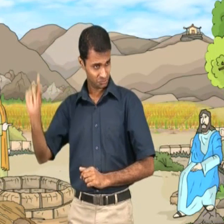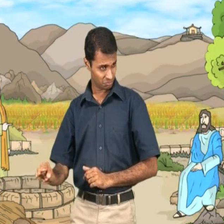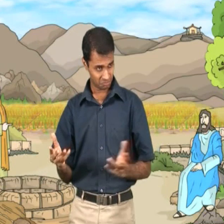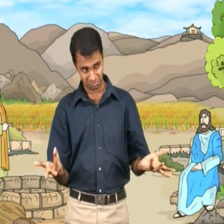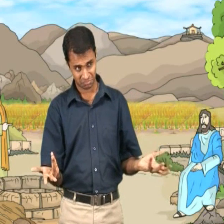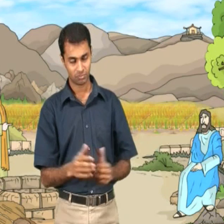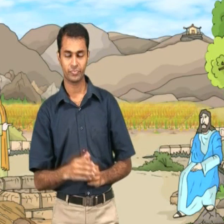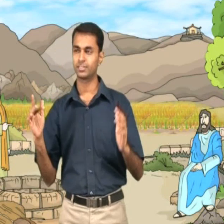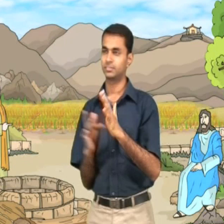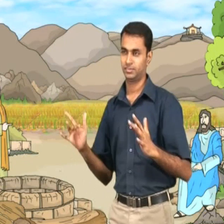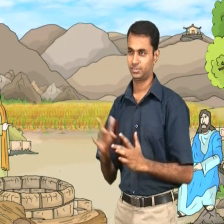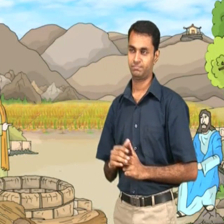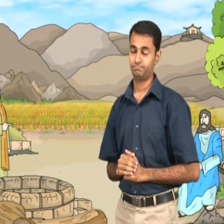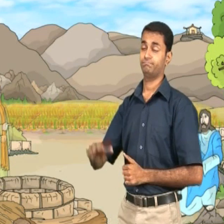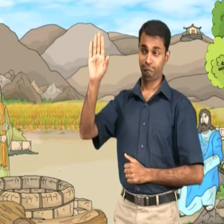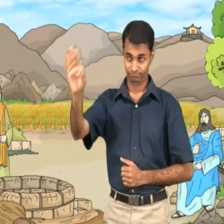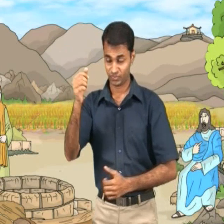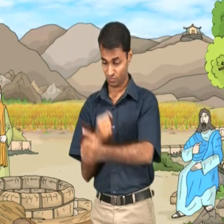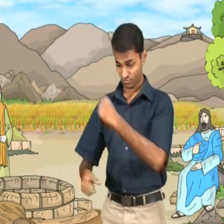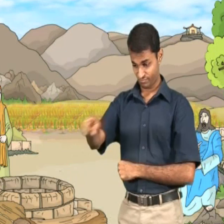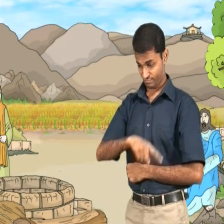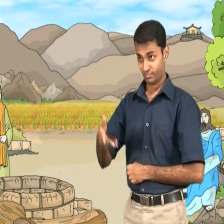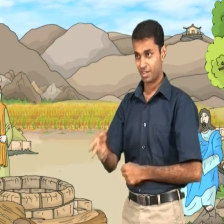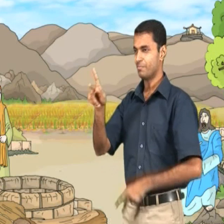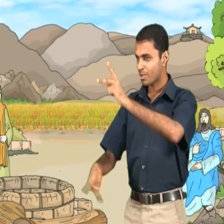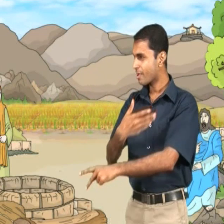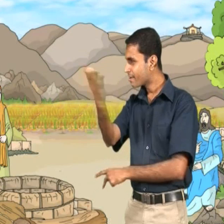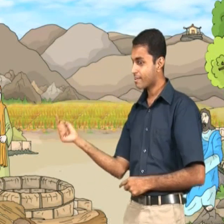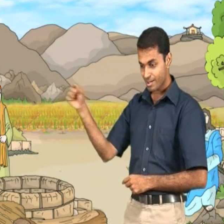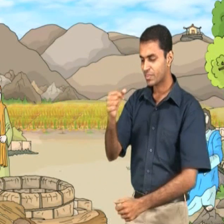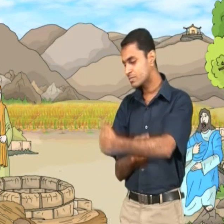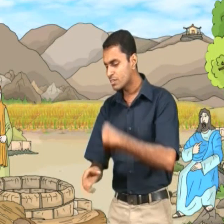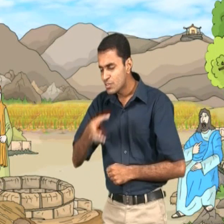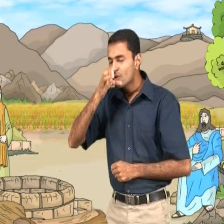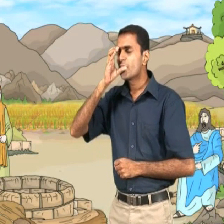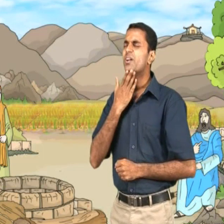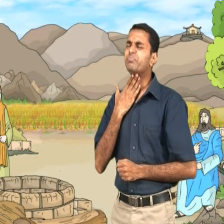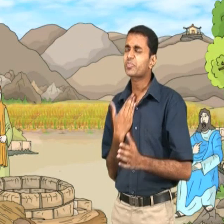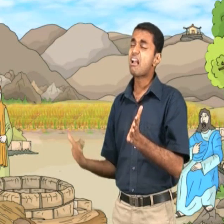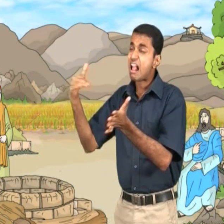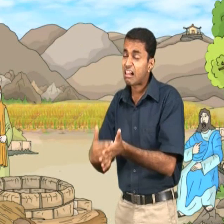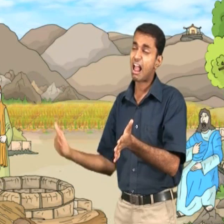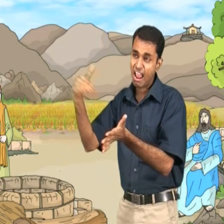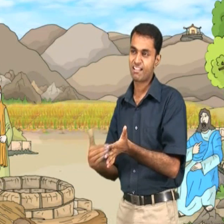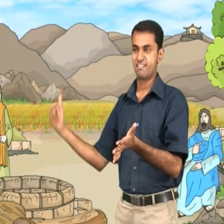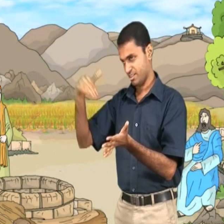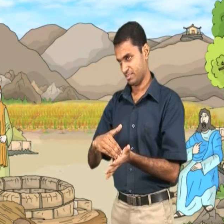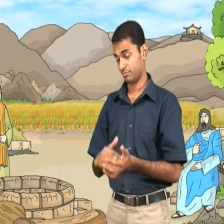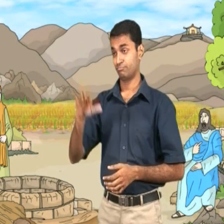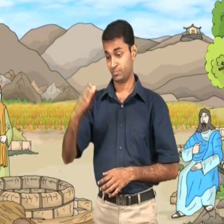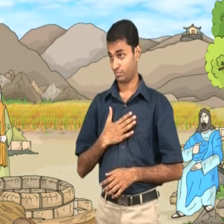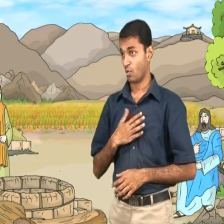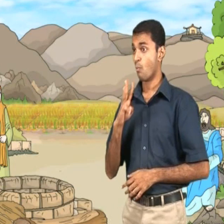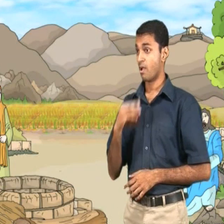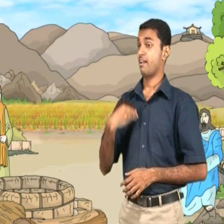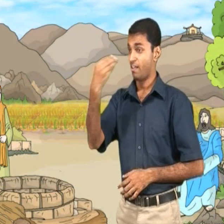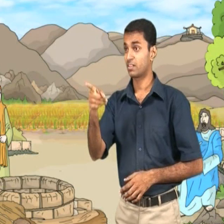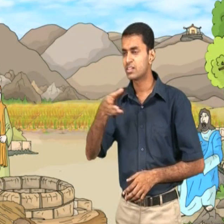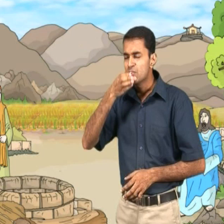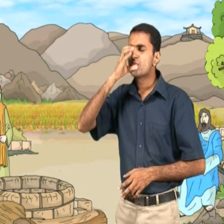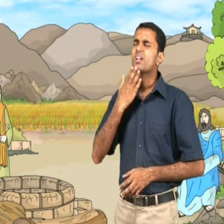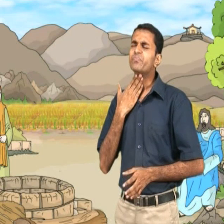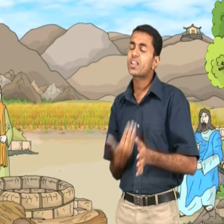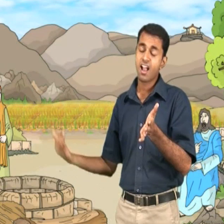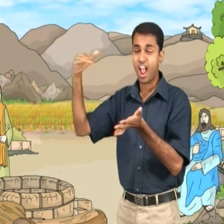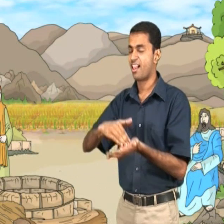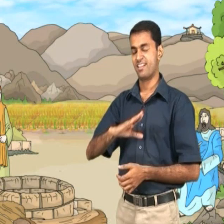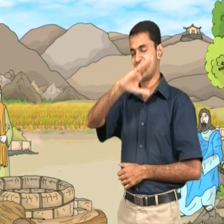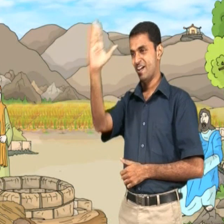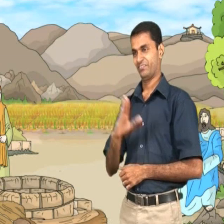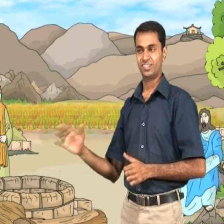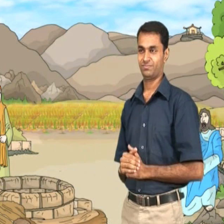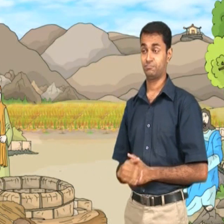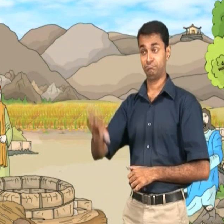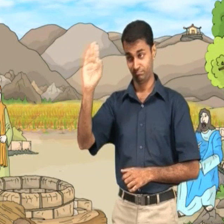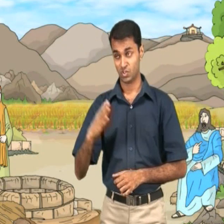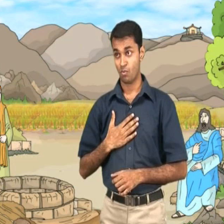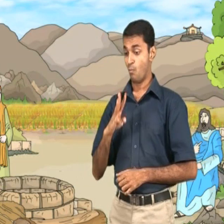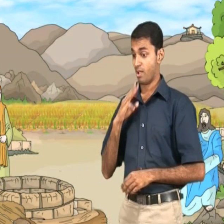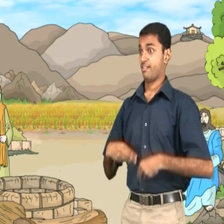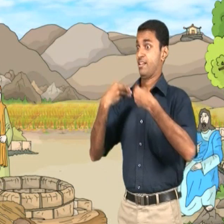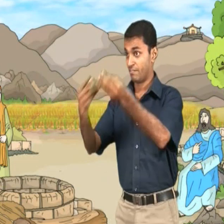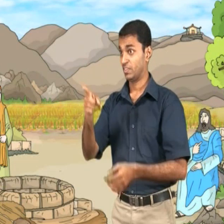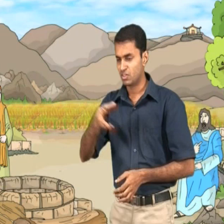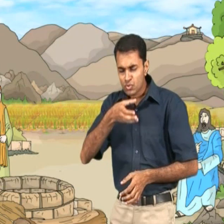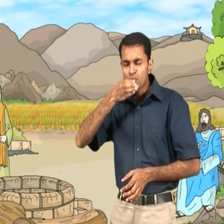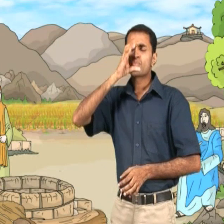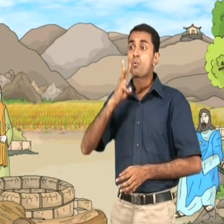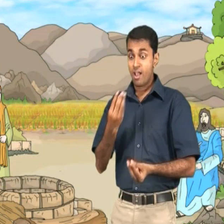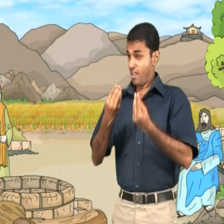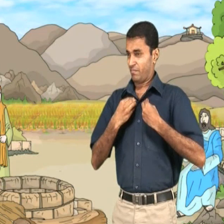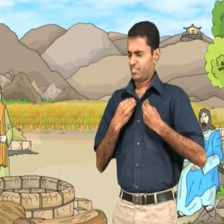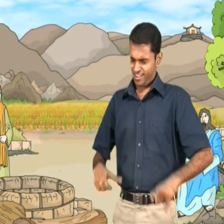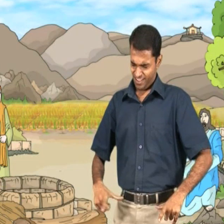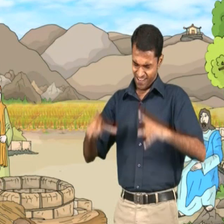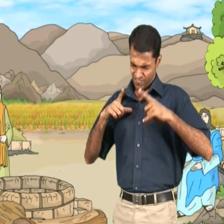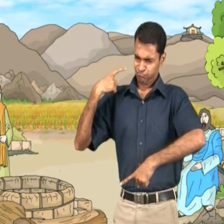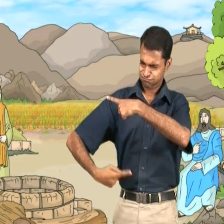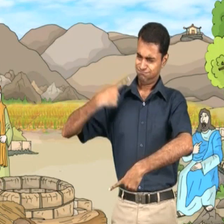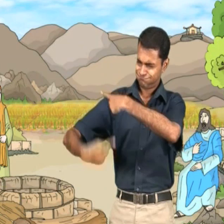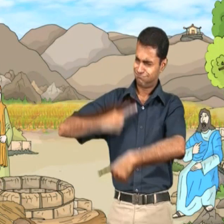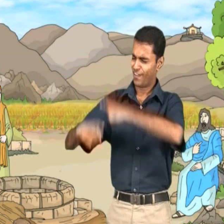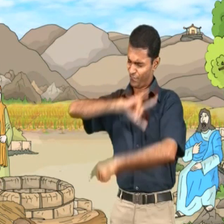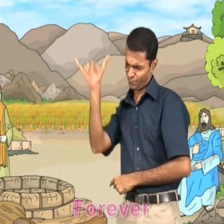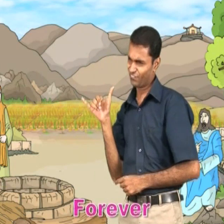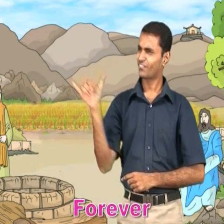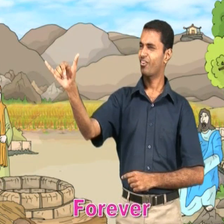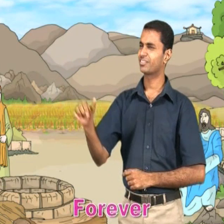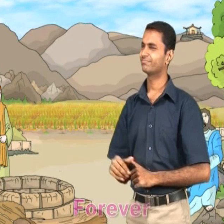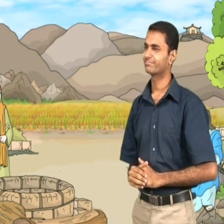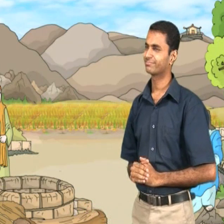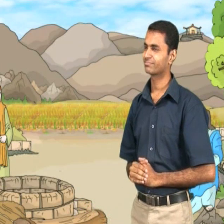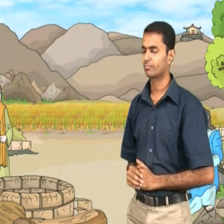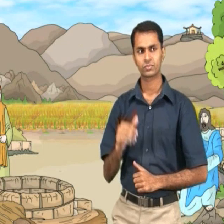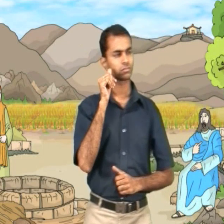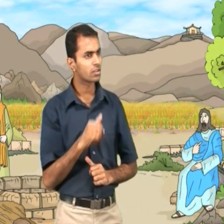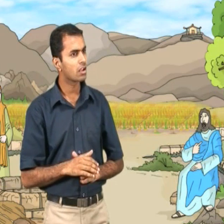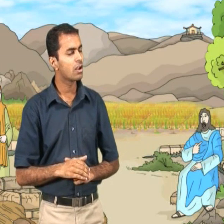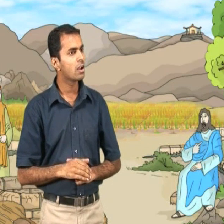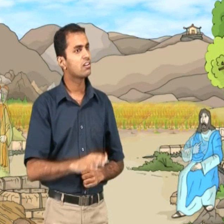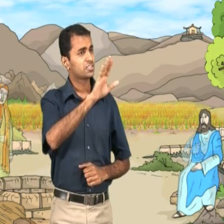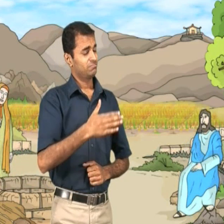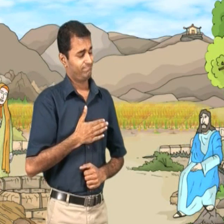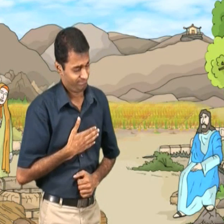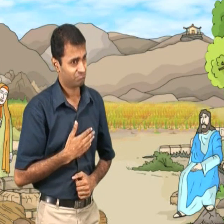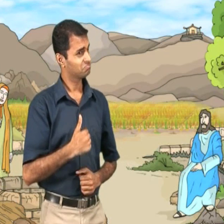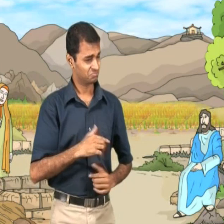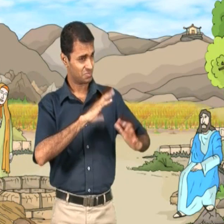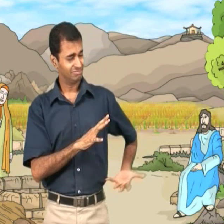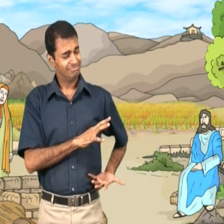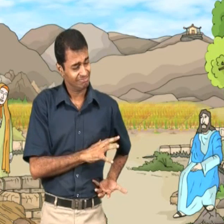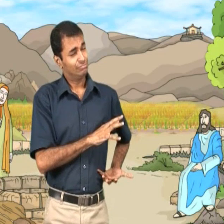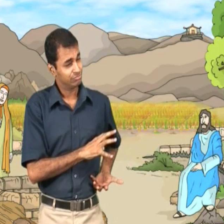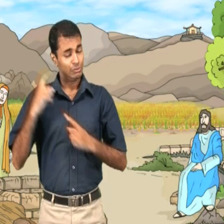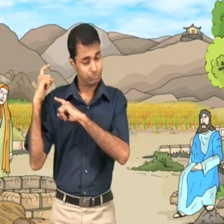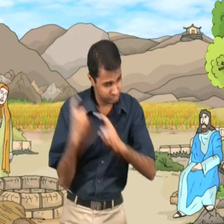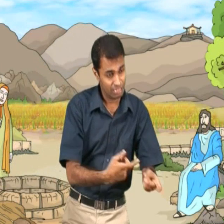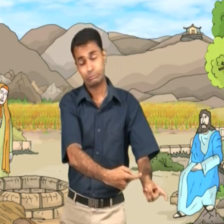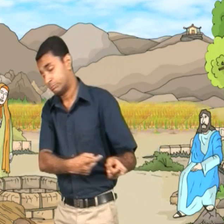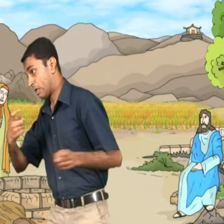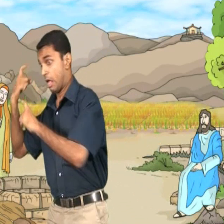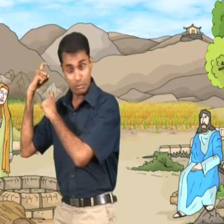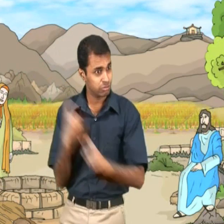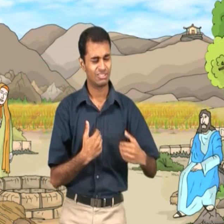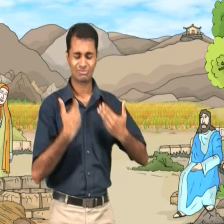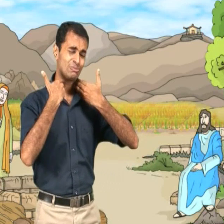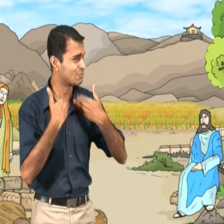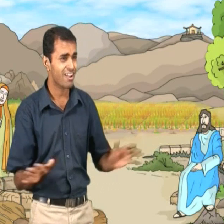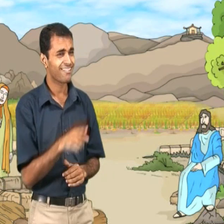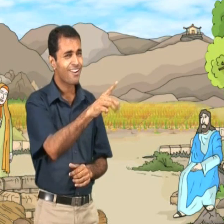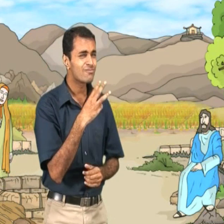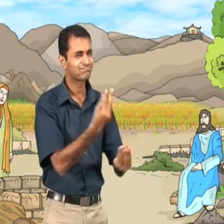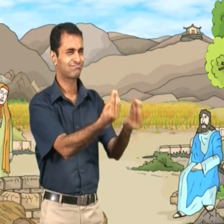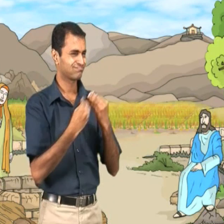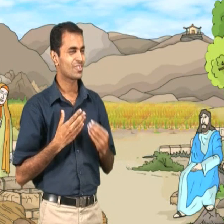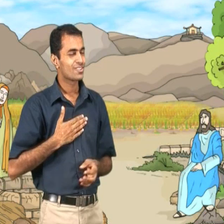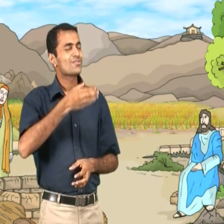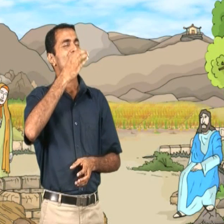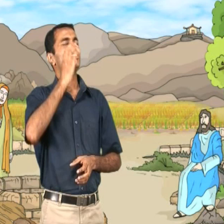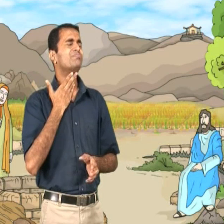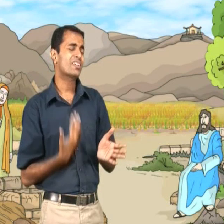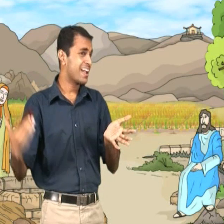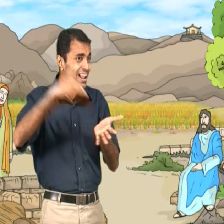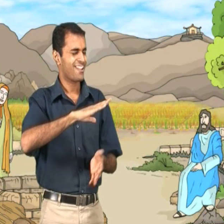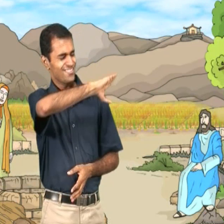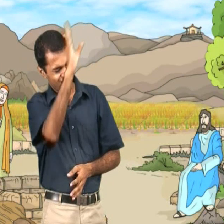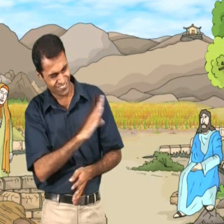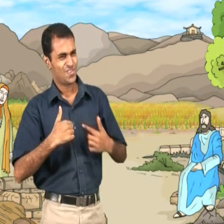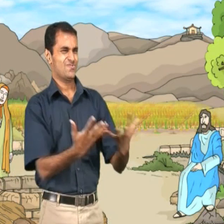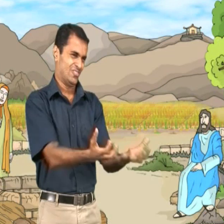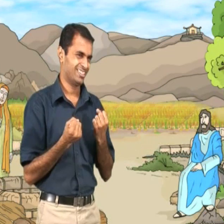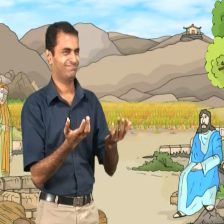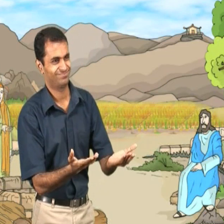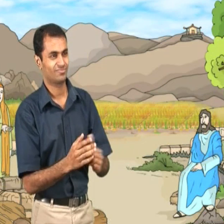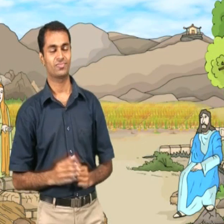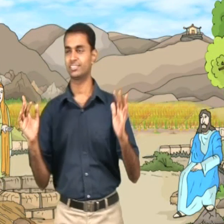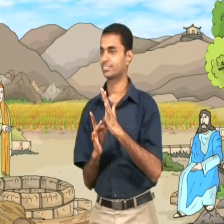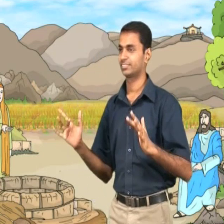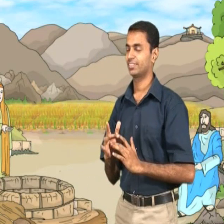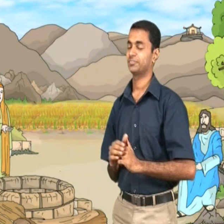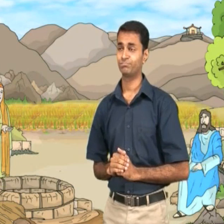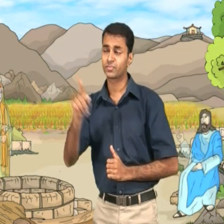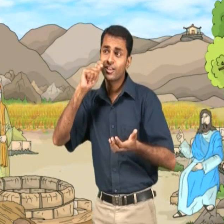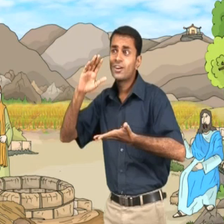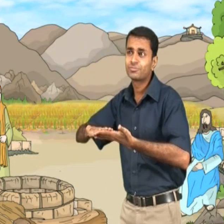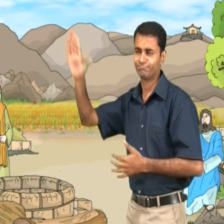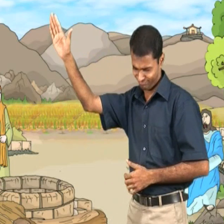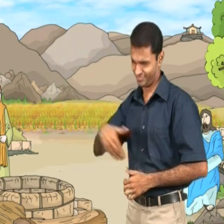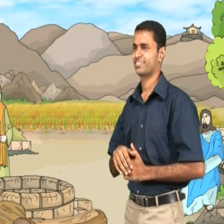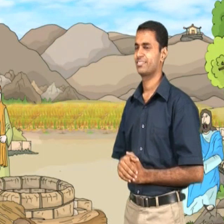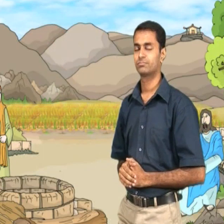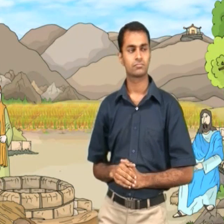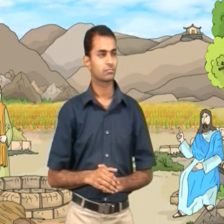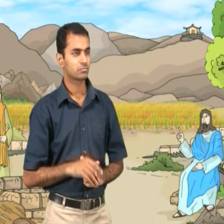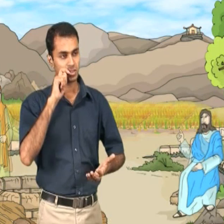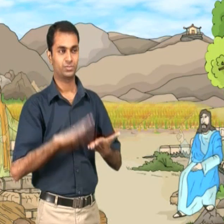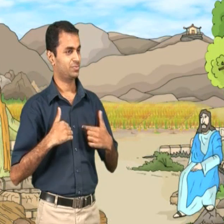But whoever drinks the water I give him will never thirst. Indeed, the water I give him will become in him a fount of water springing up to eternal life.” The woman said to Him, “Sir, give me this water so that I will not get thirsty and have to keep coming here to draw water.”